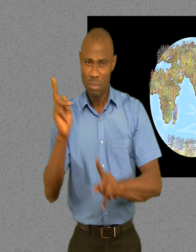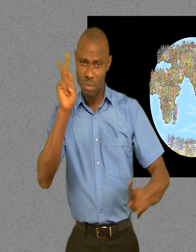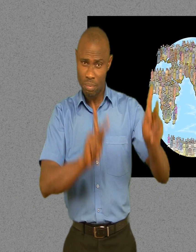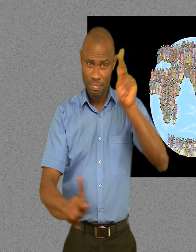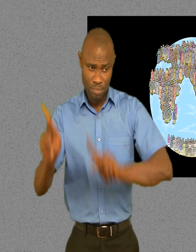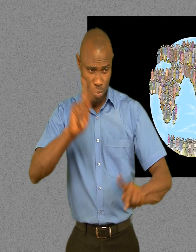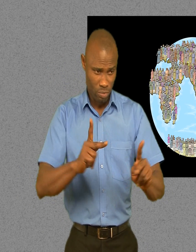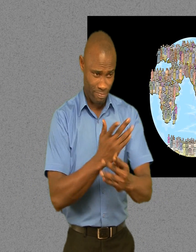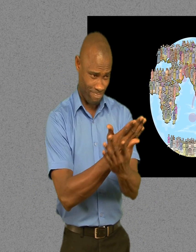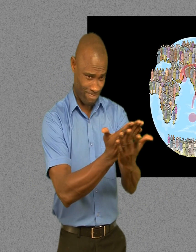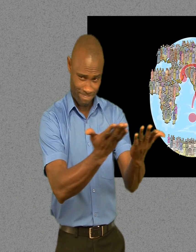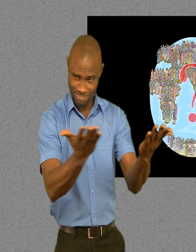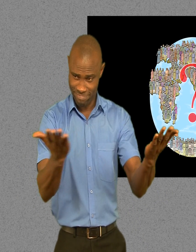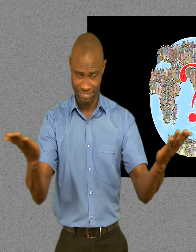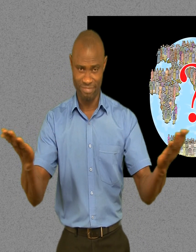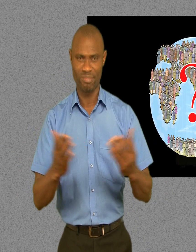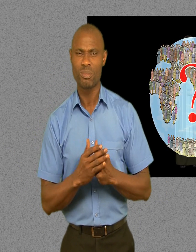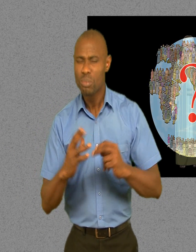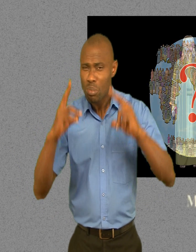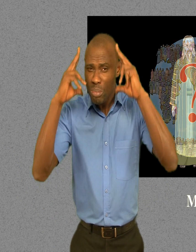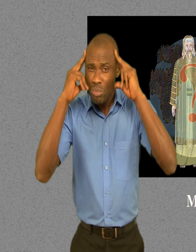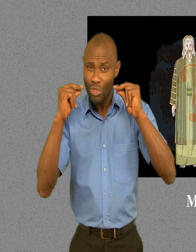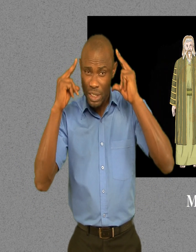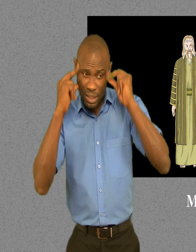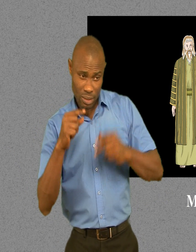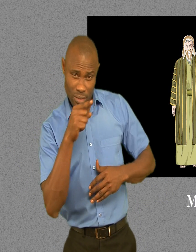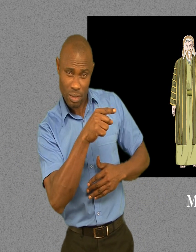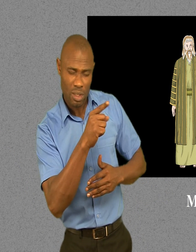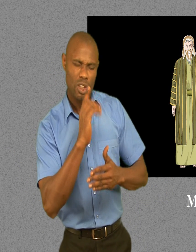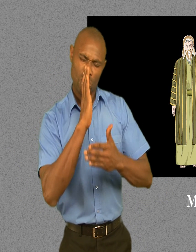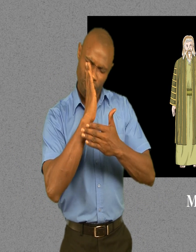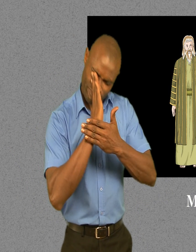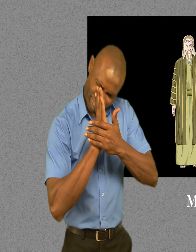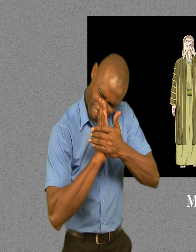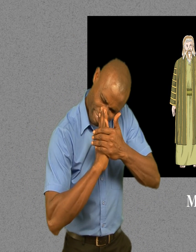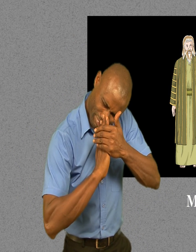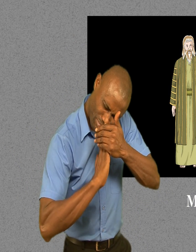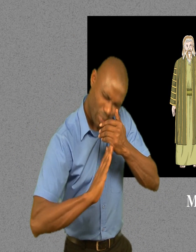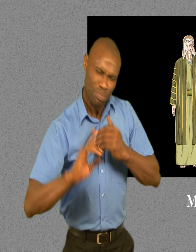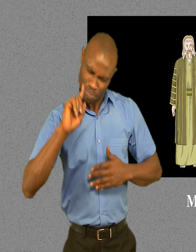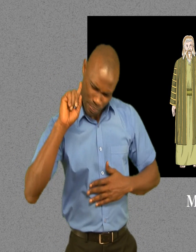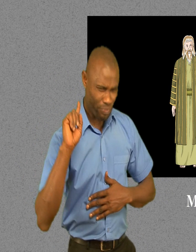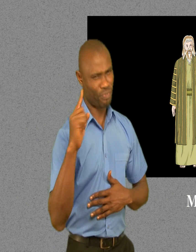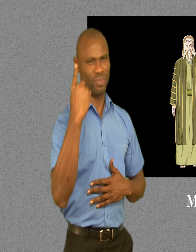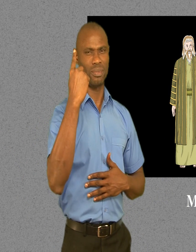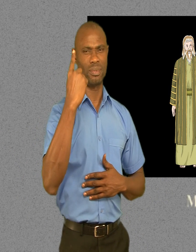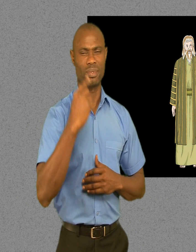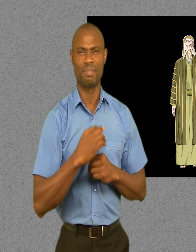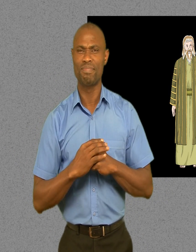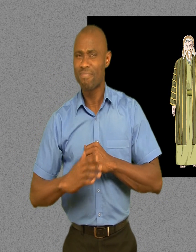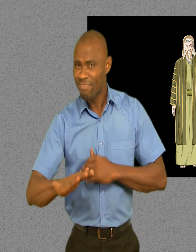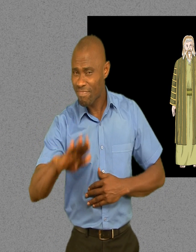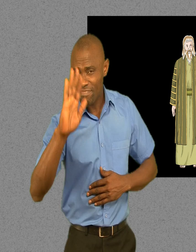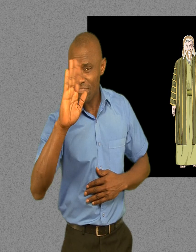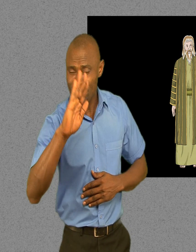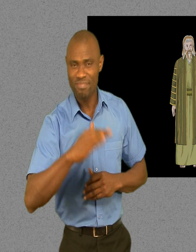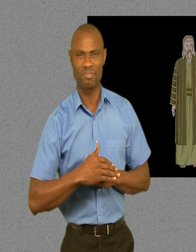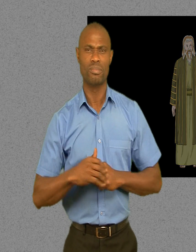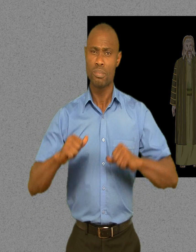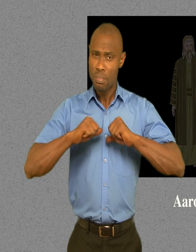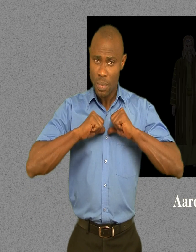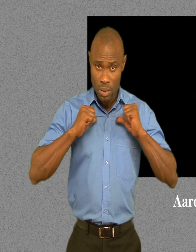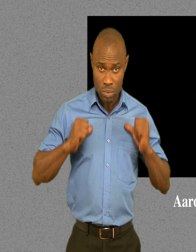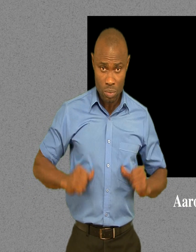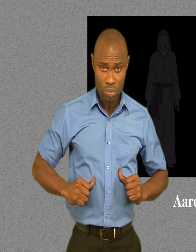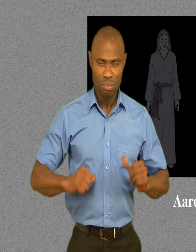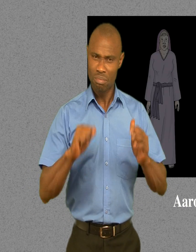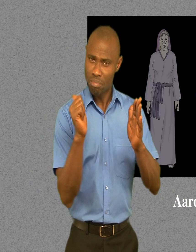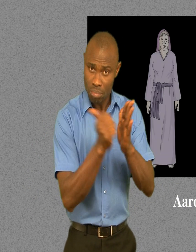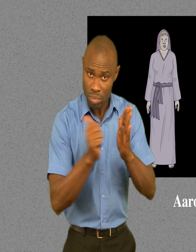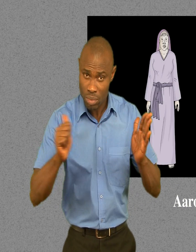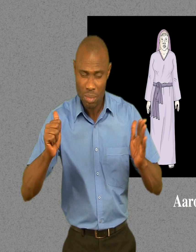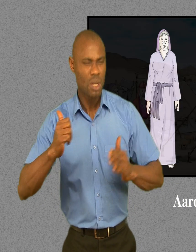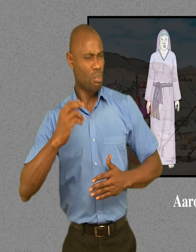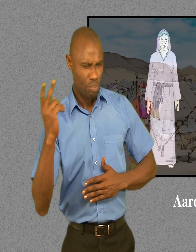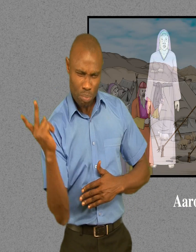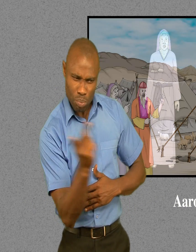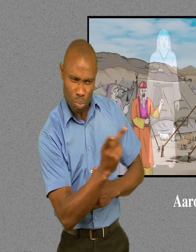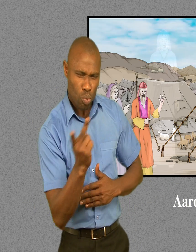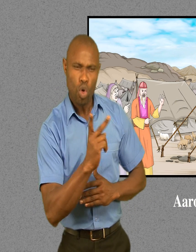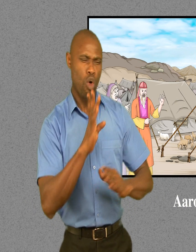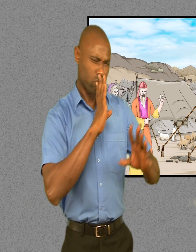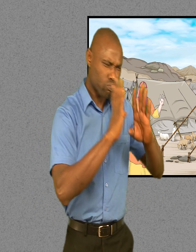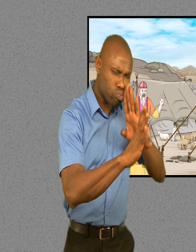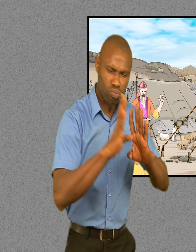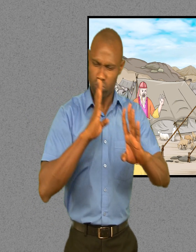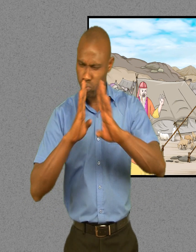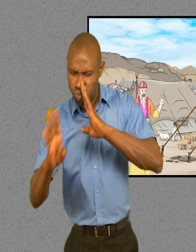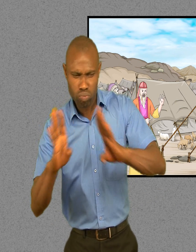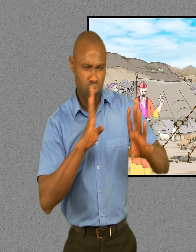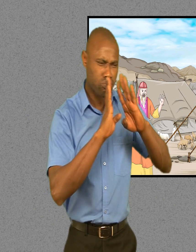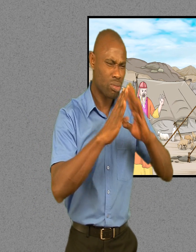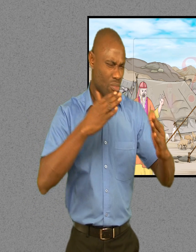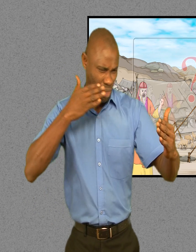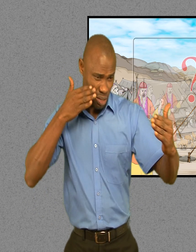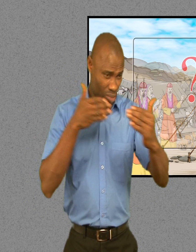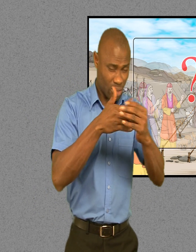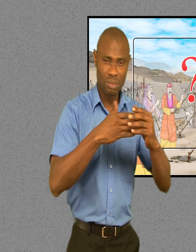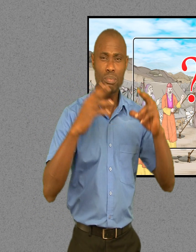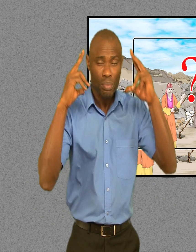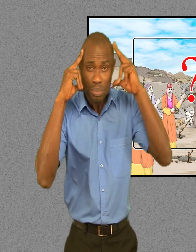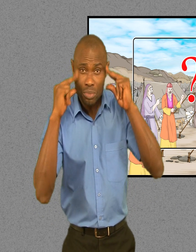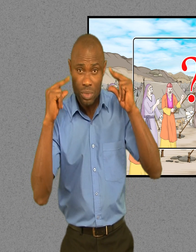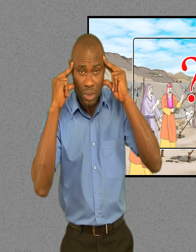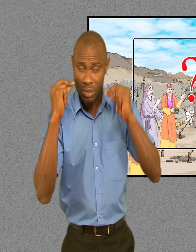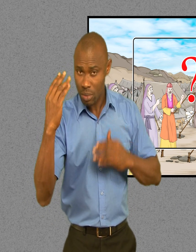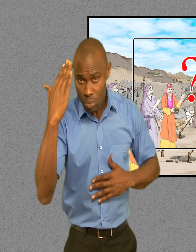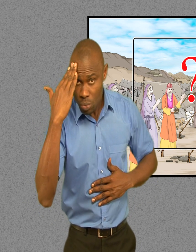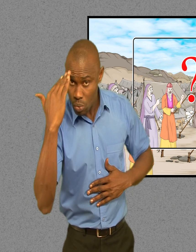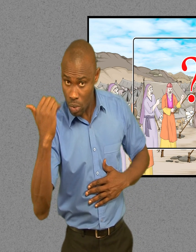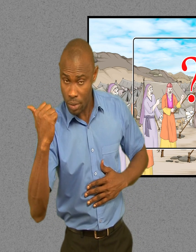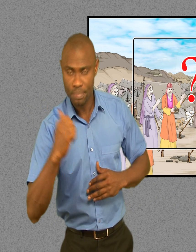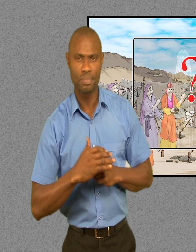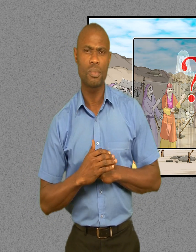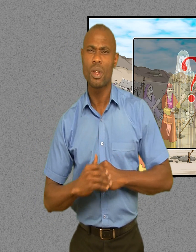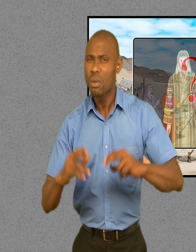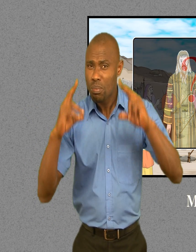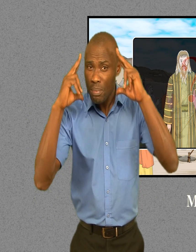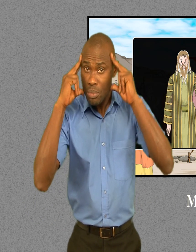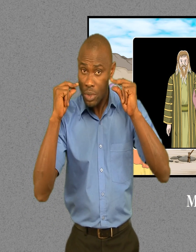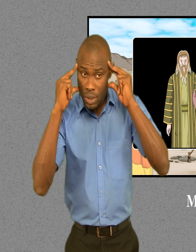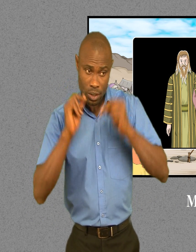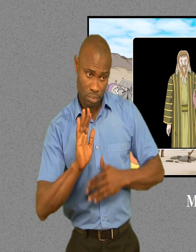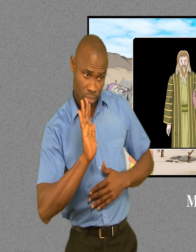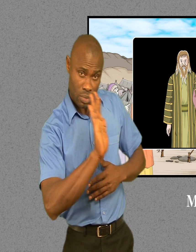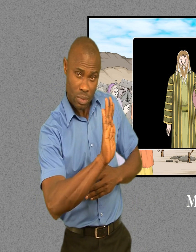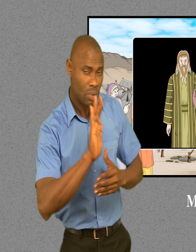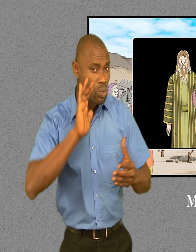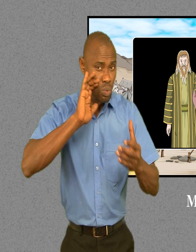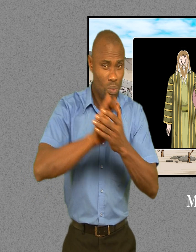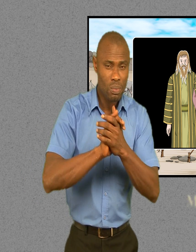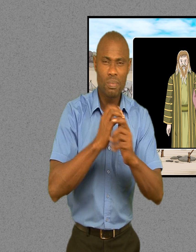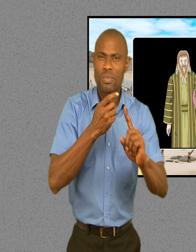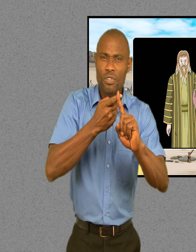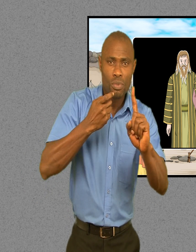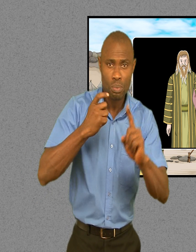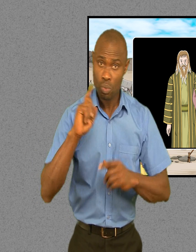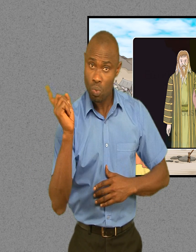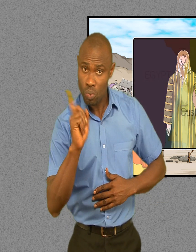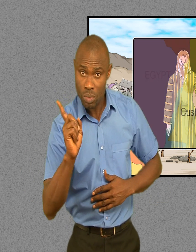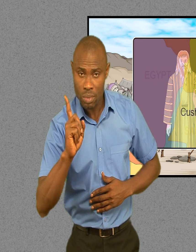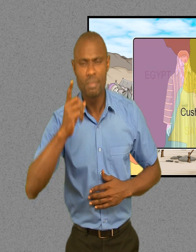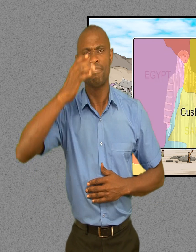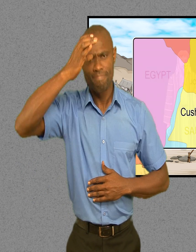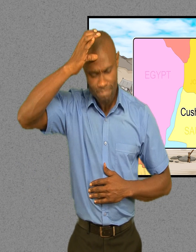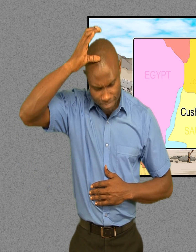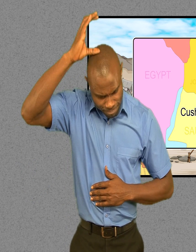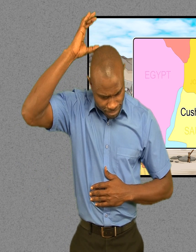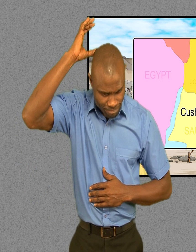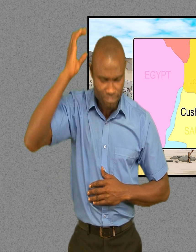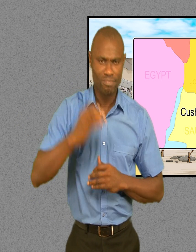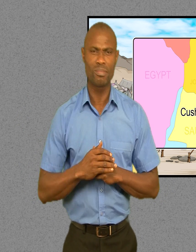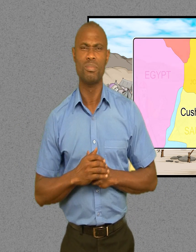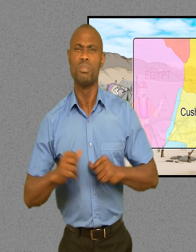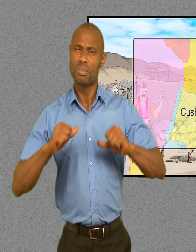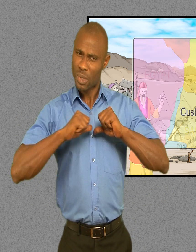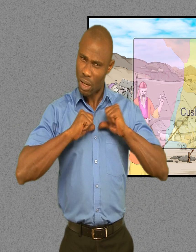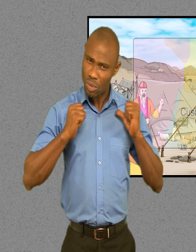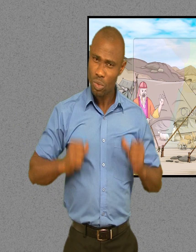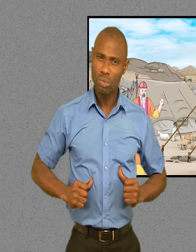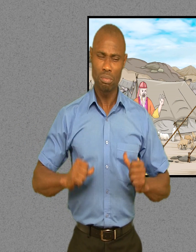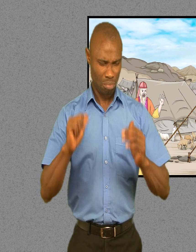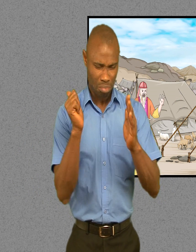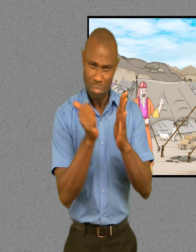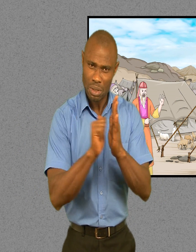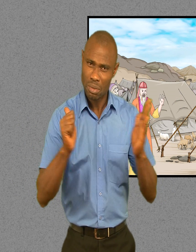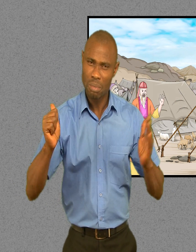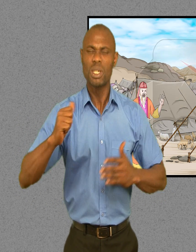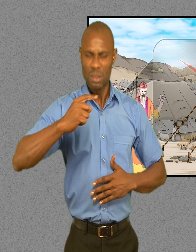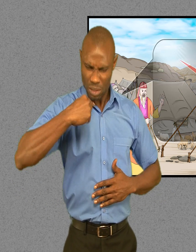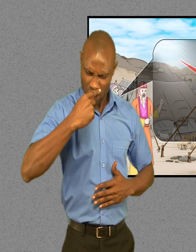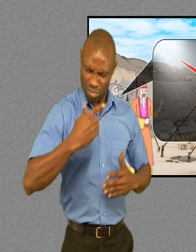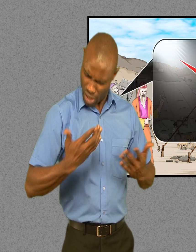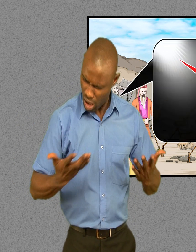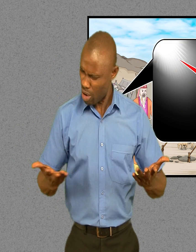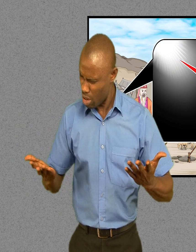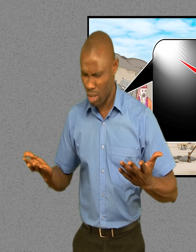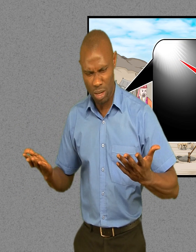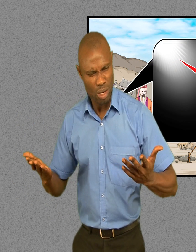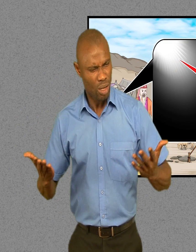Then Miriam and Aaron criticized Moses because of the Cushite woman he had married, for he had taken a Cushite wife.